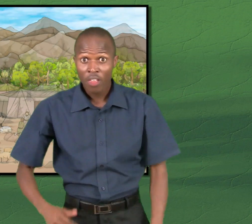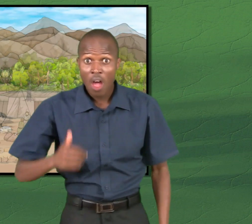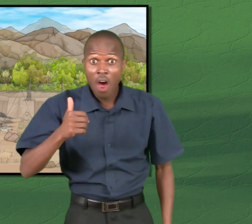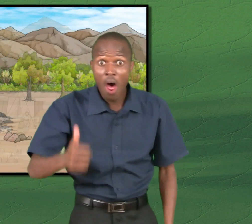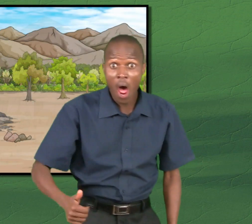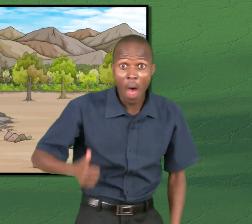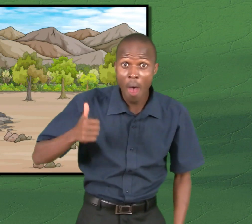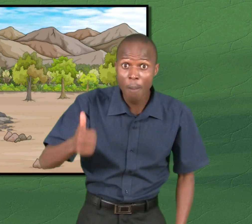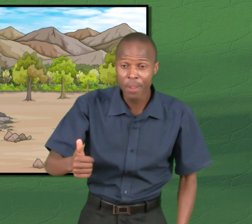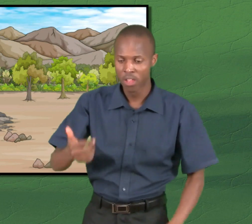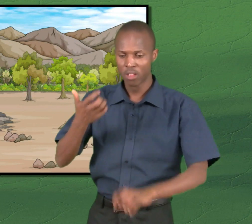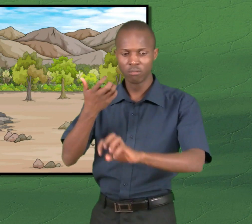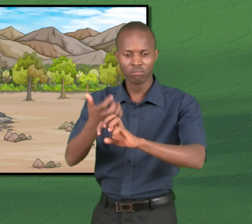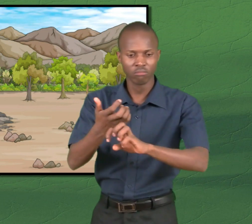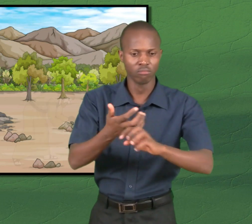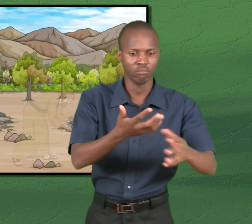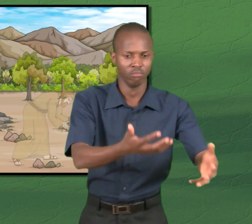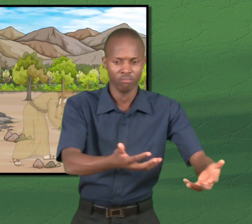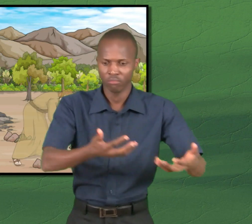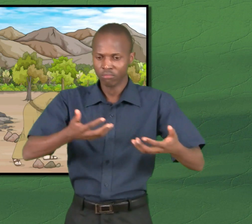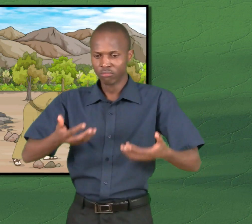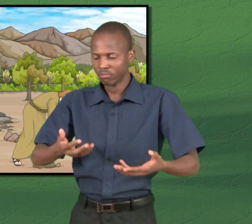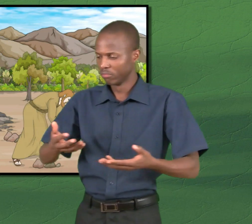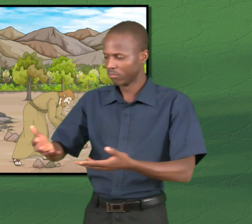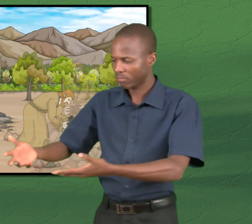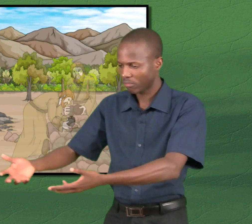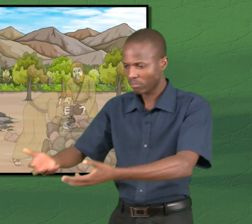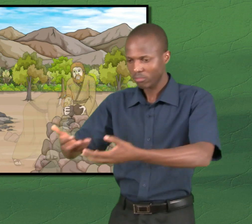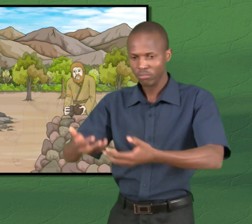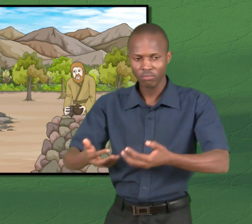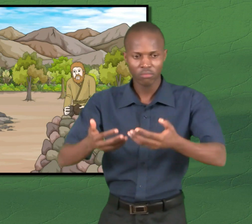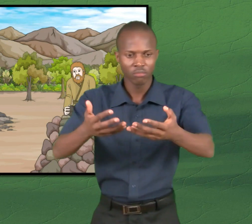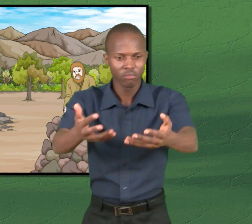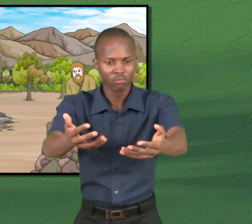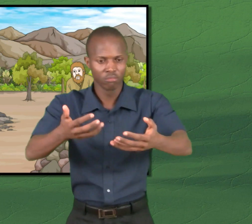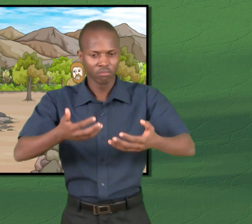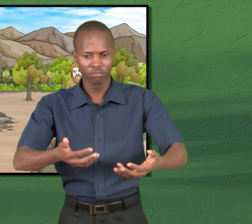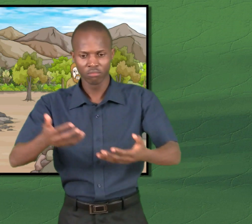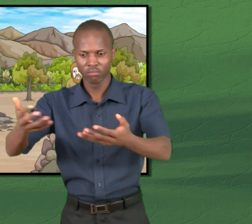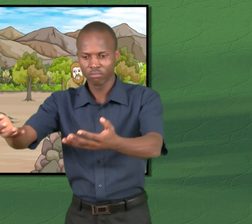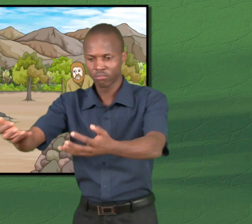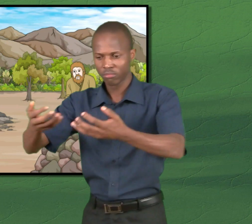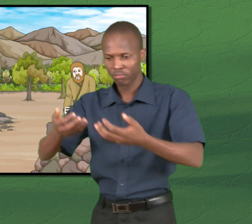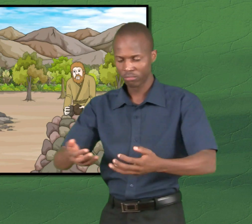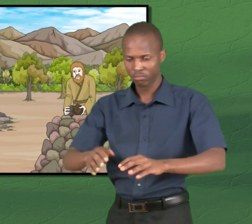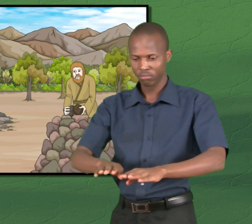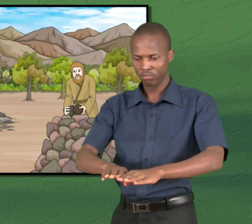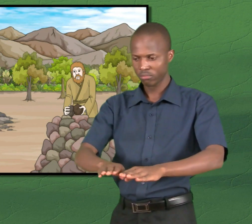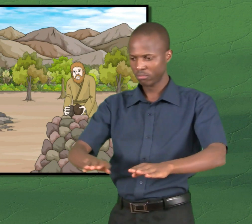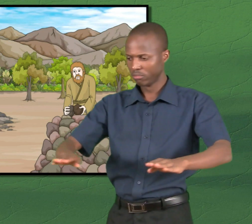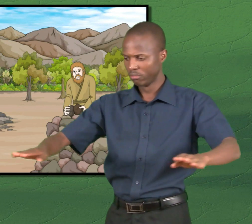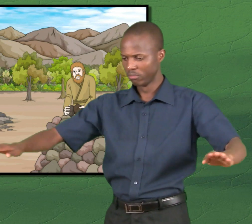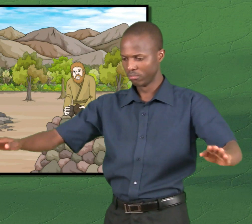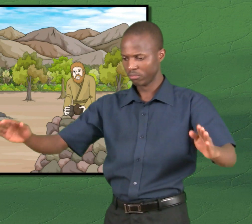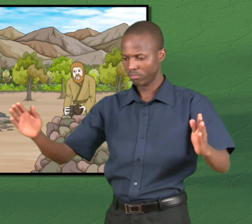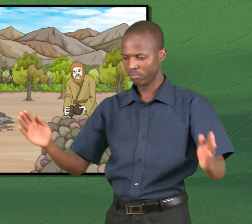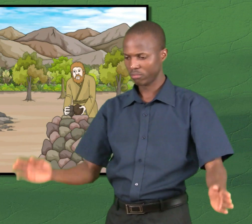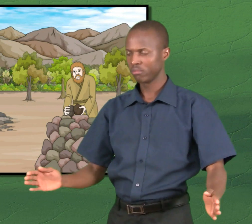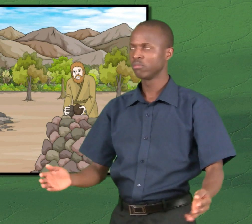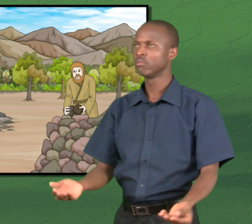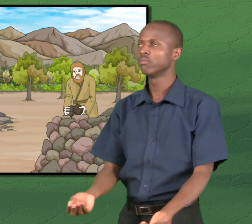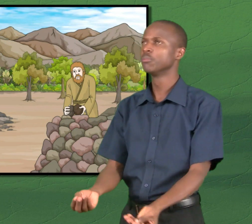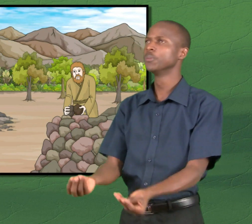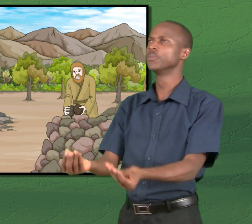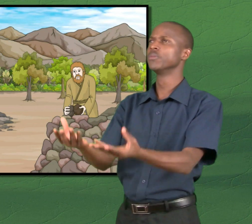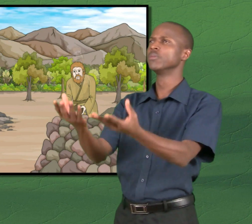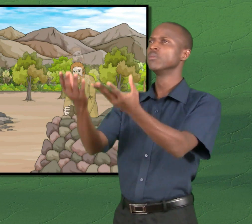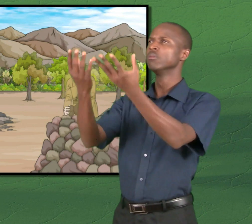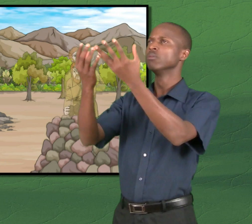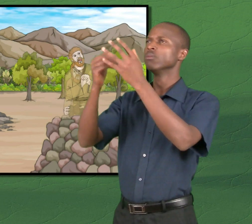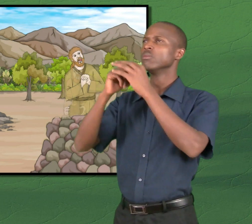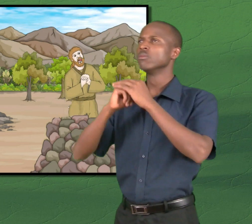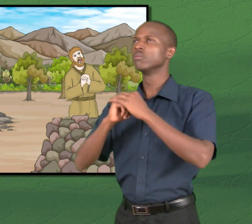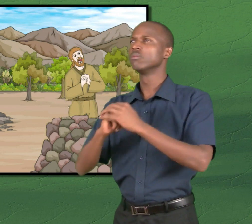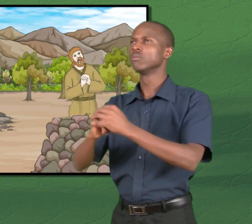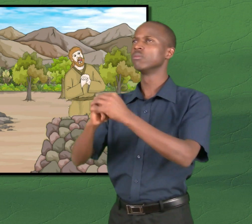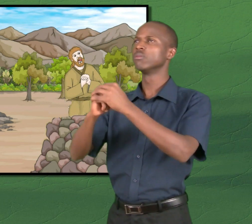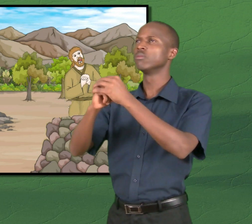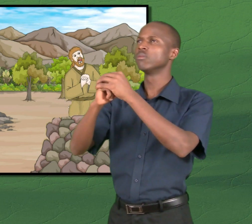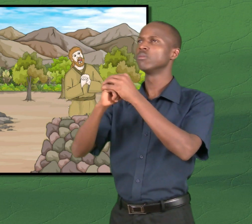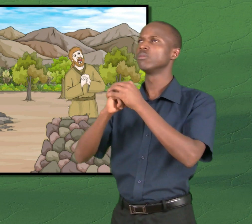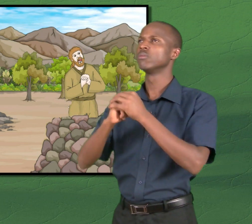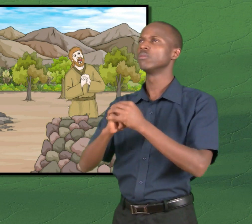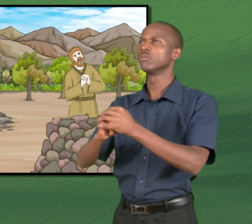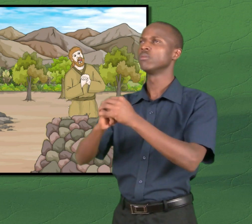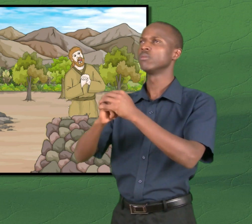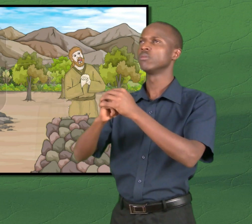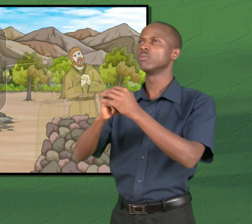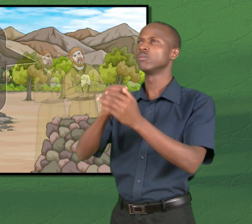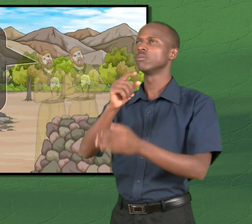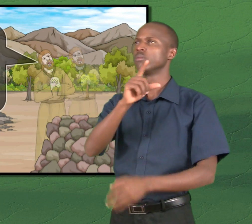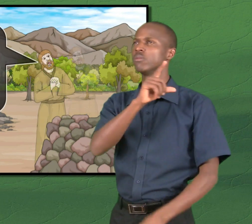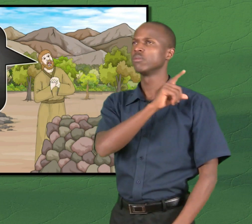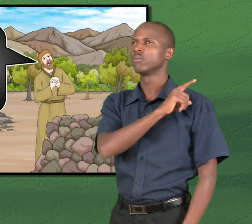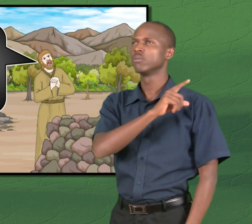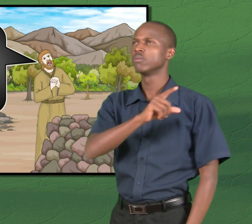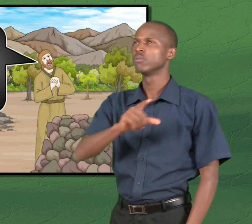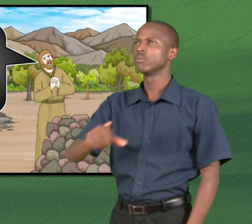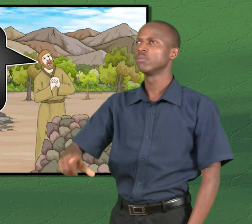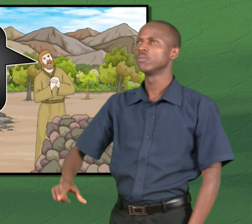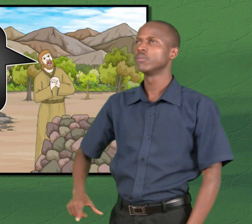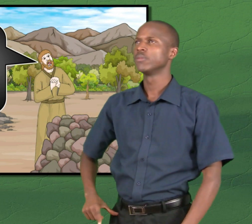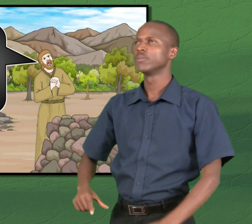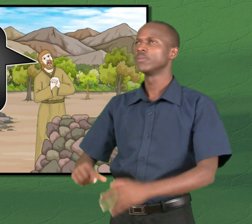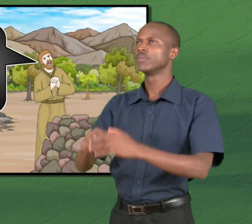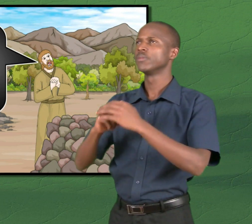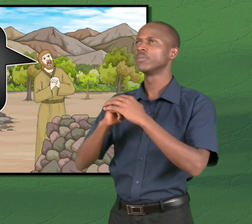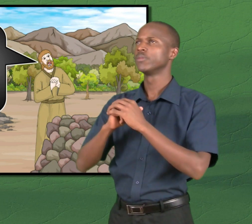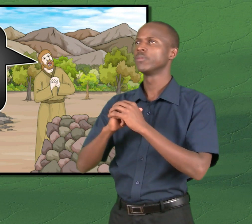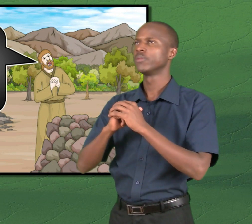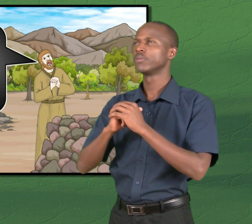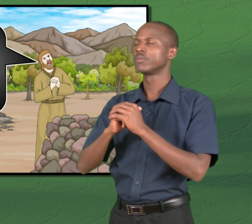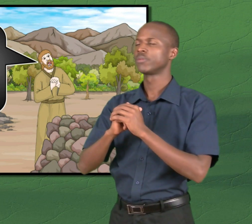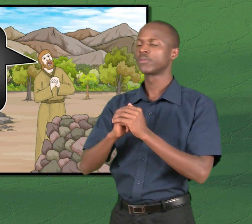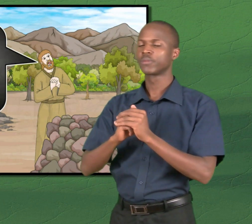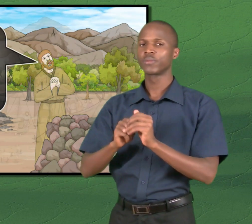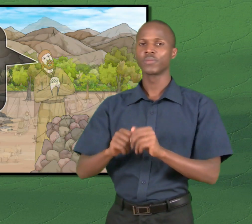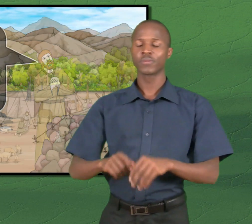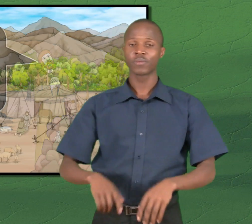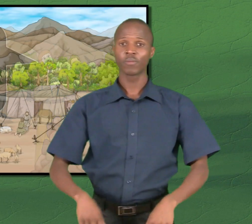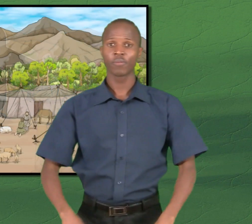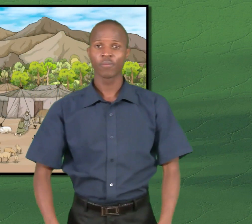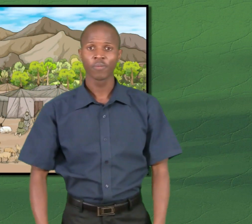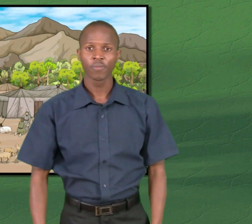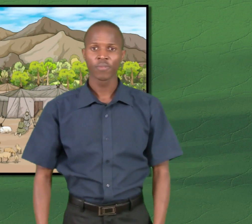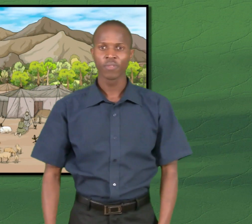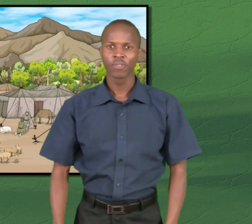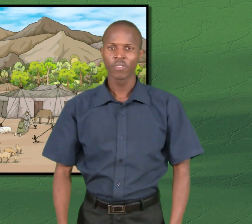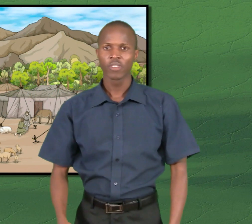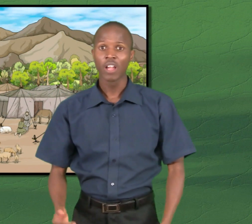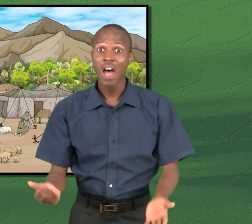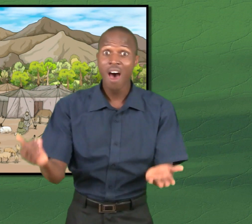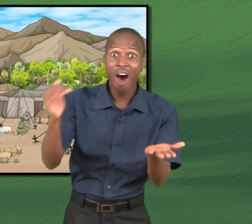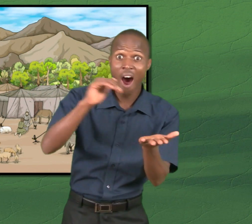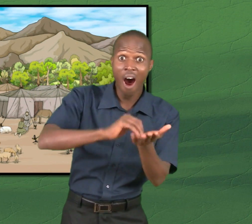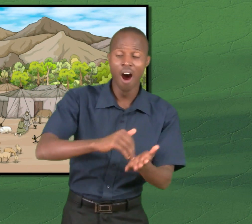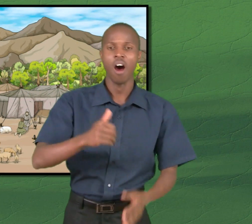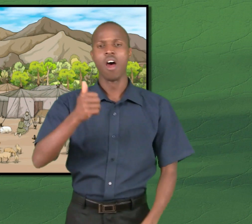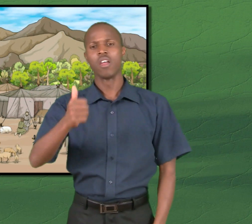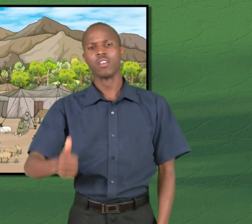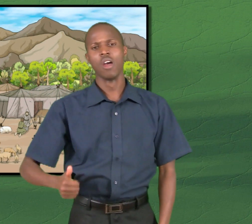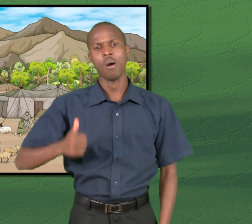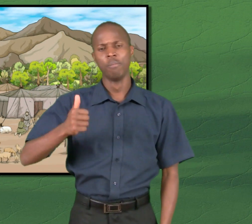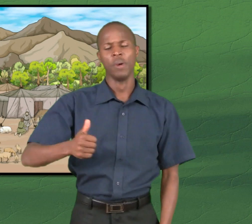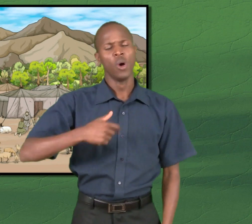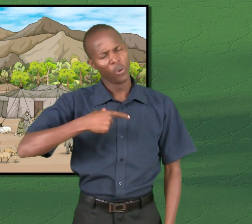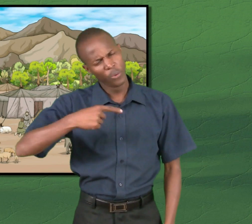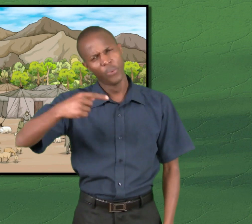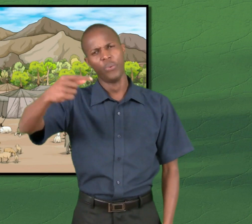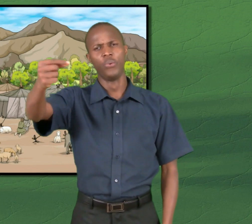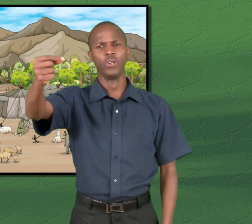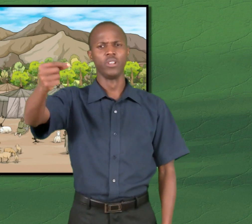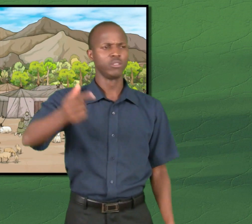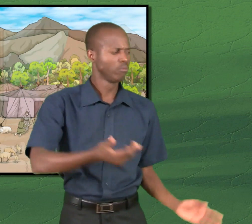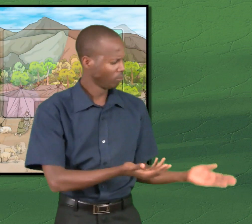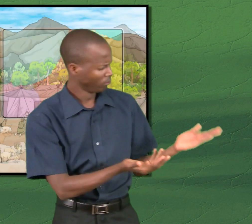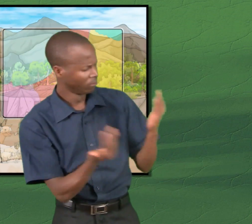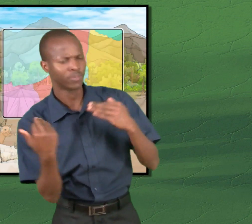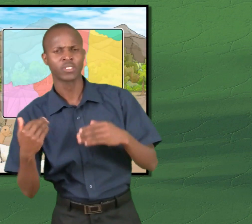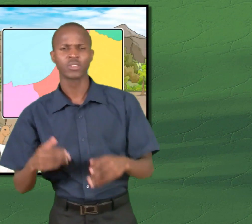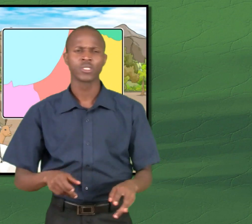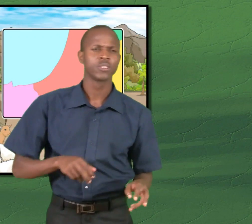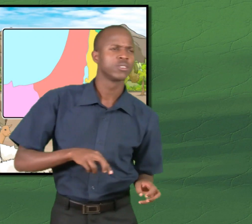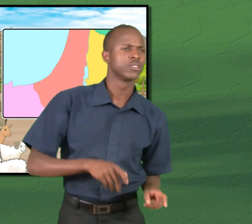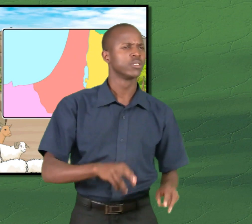There he built an altar to the LORD, and he called on the name of the LORD.